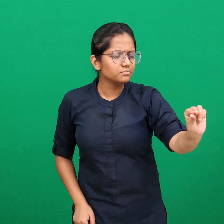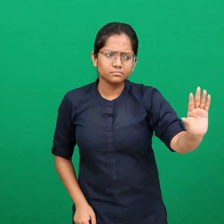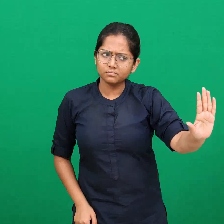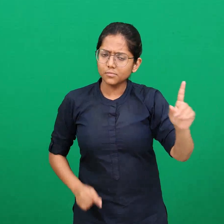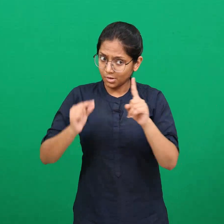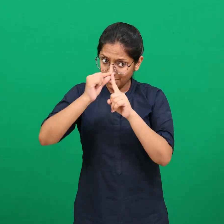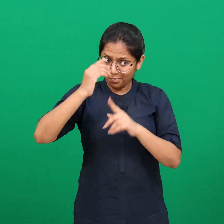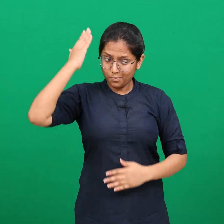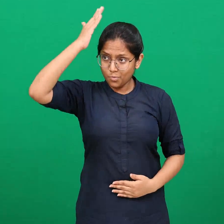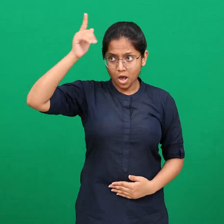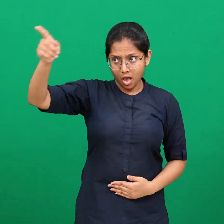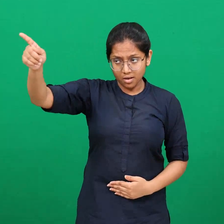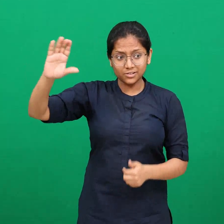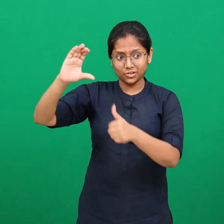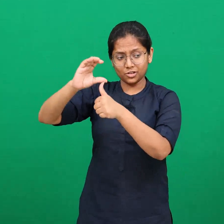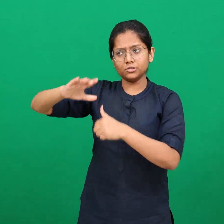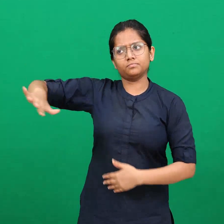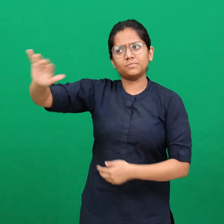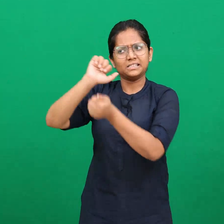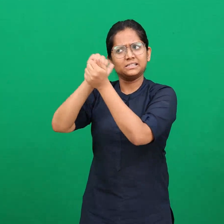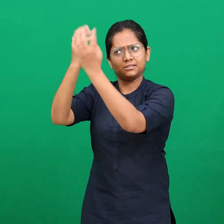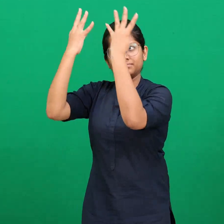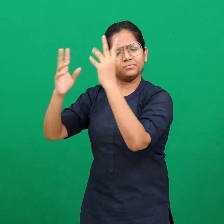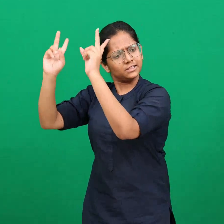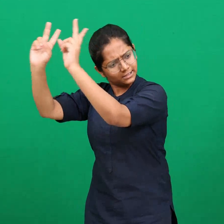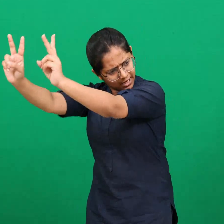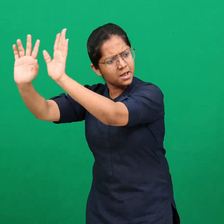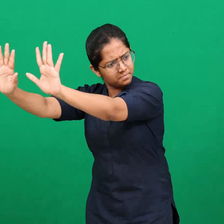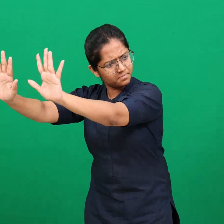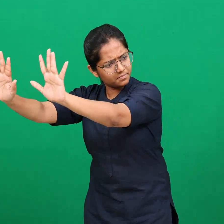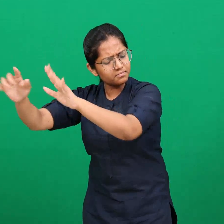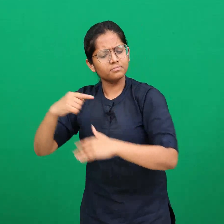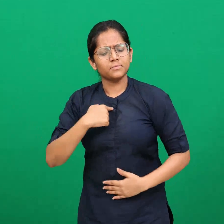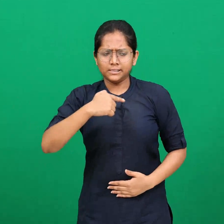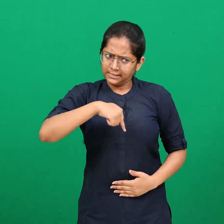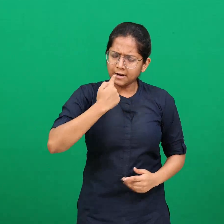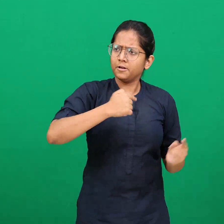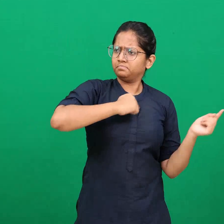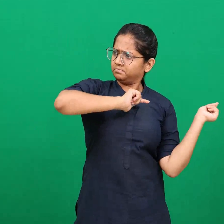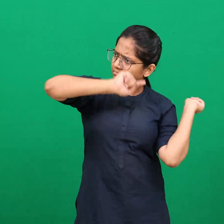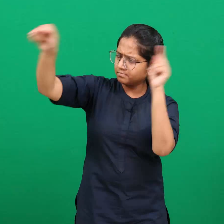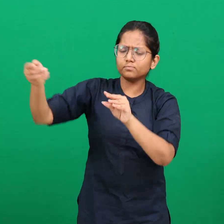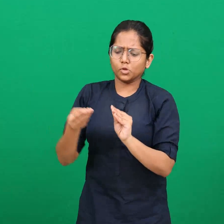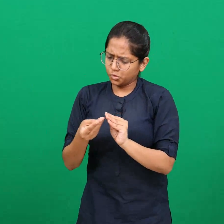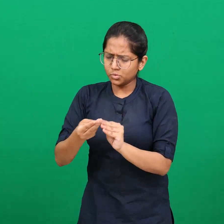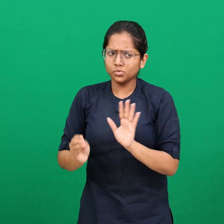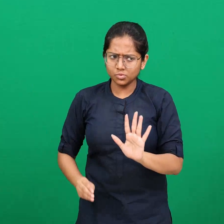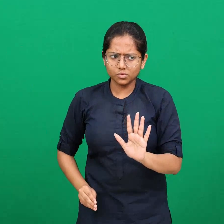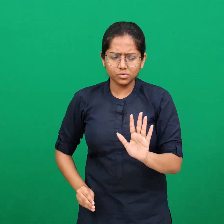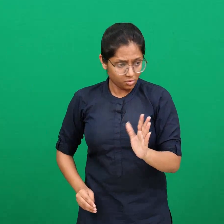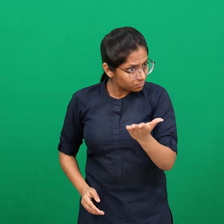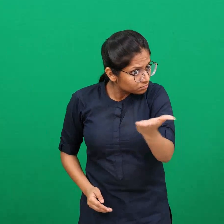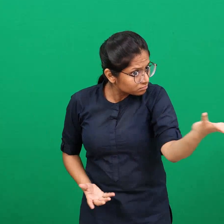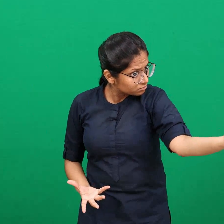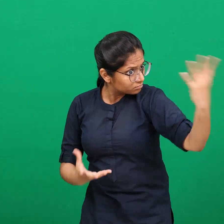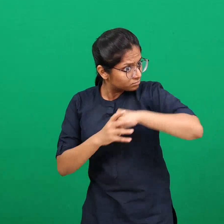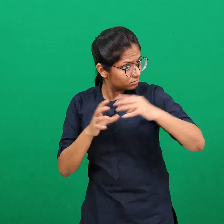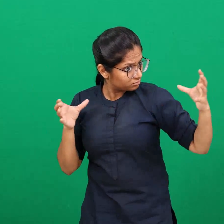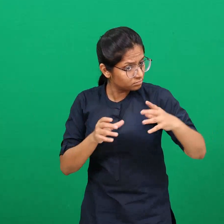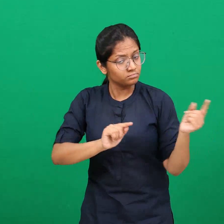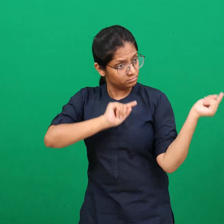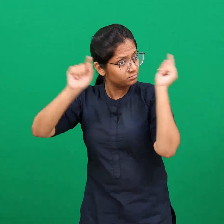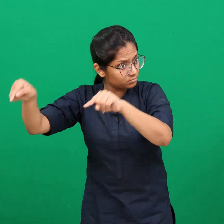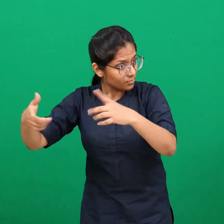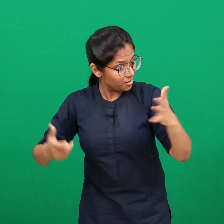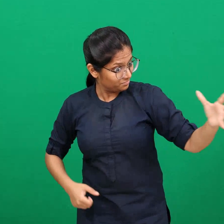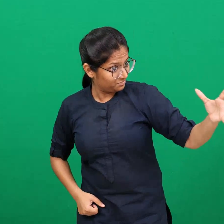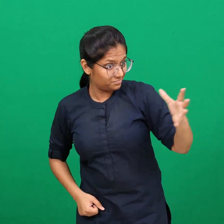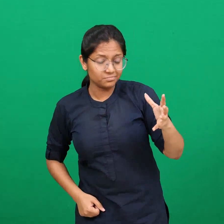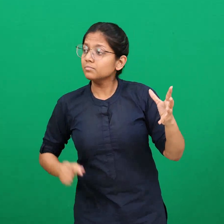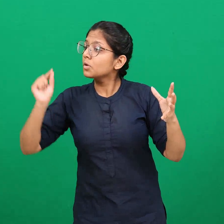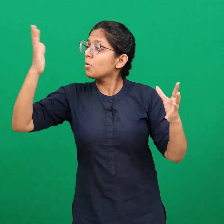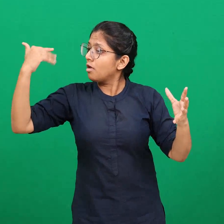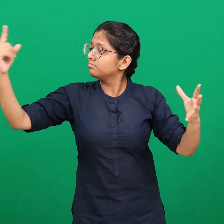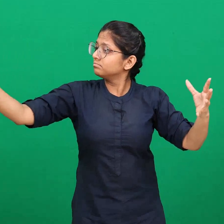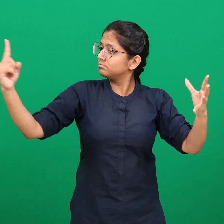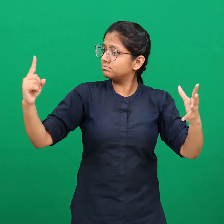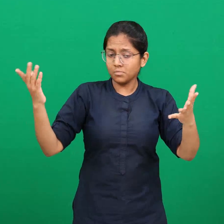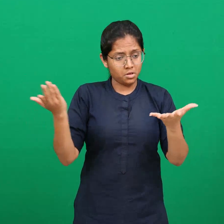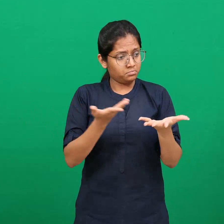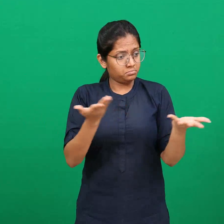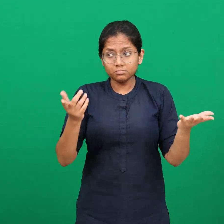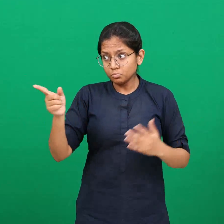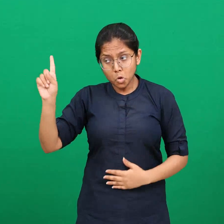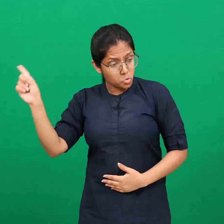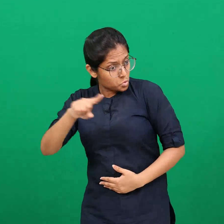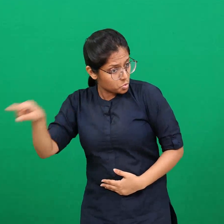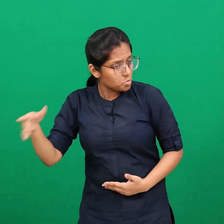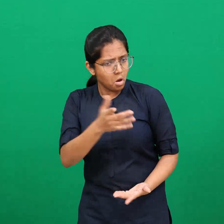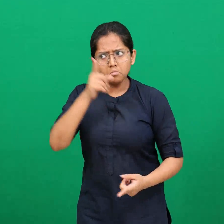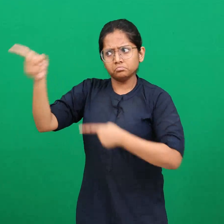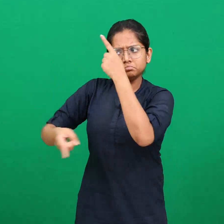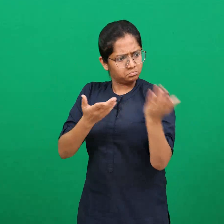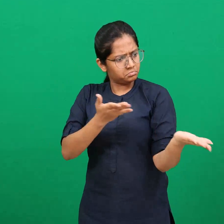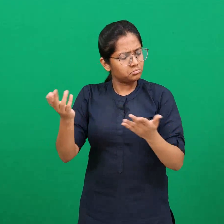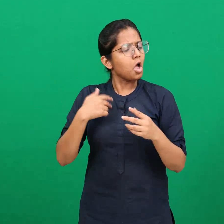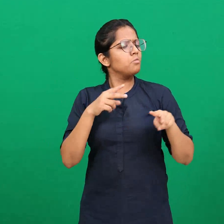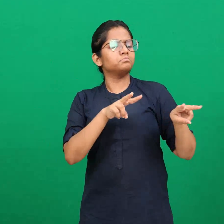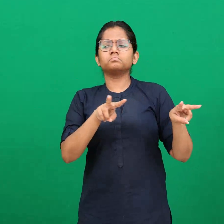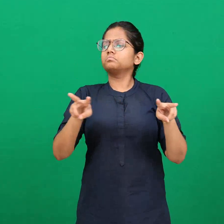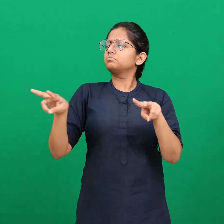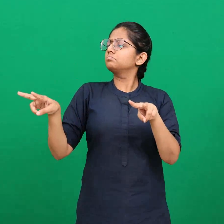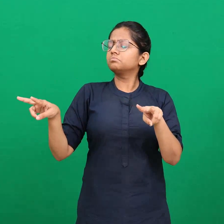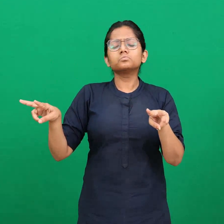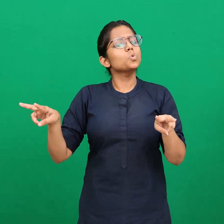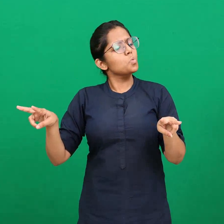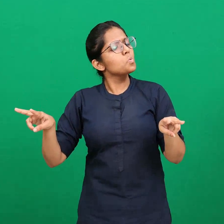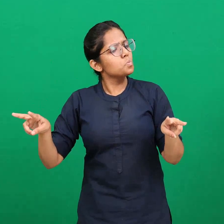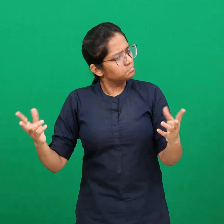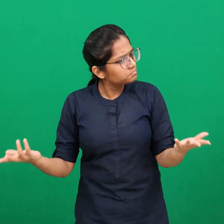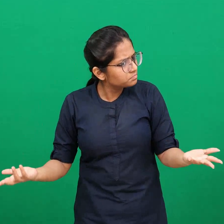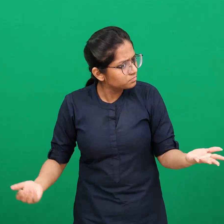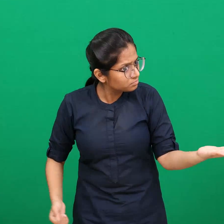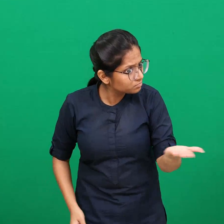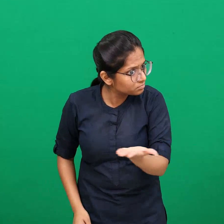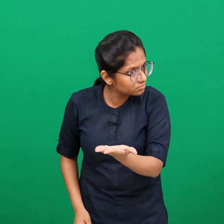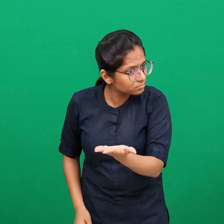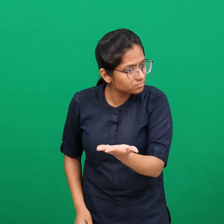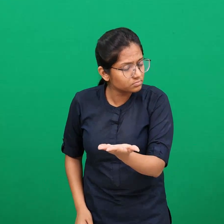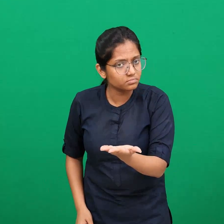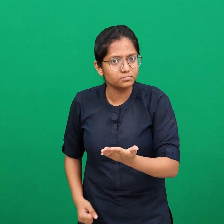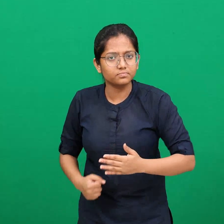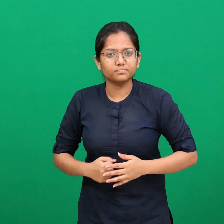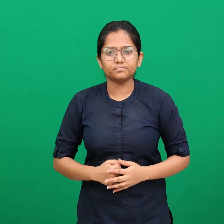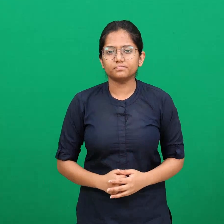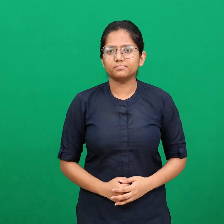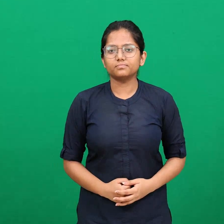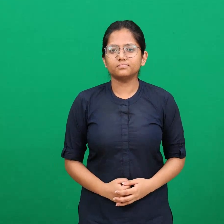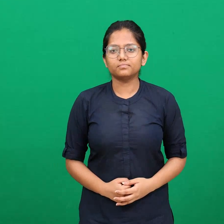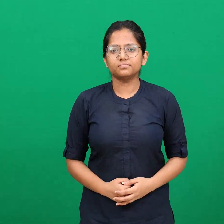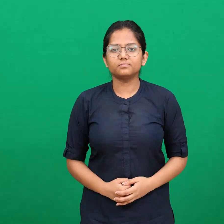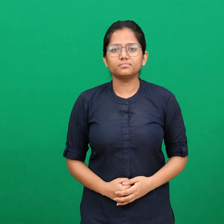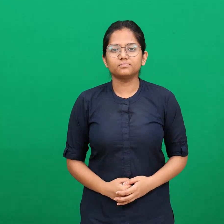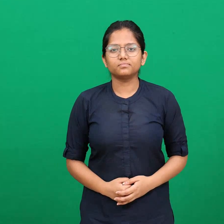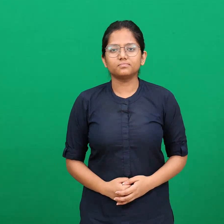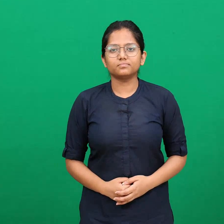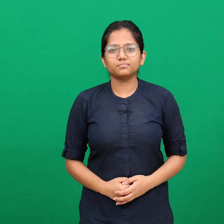So if this man has done anything wrong, let some of your leaders come down with me and accuse him there."